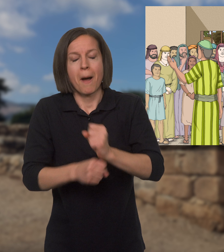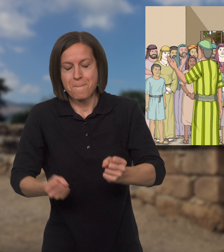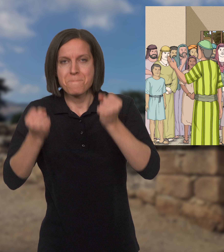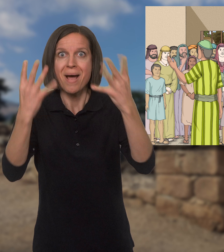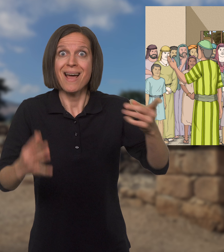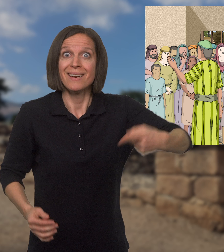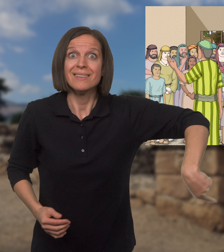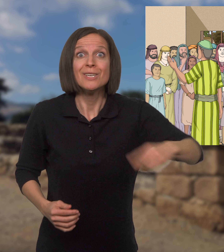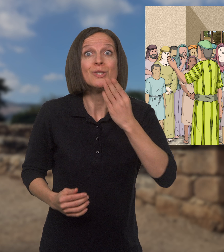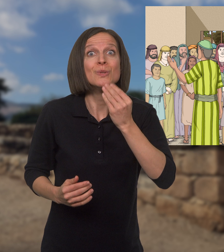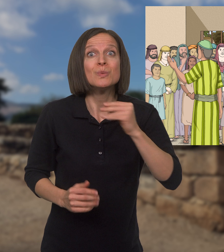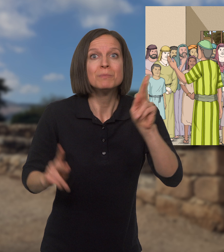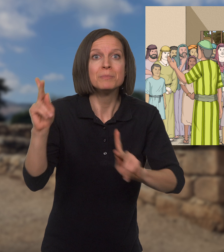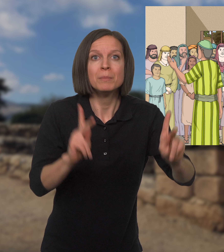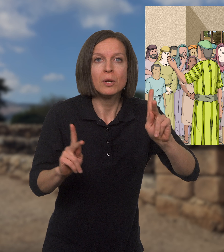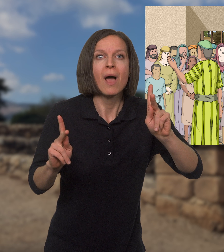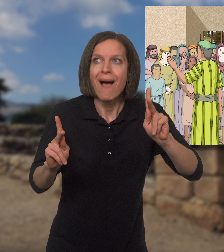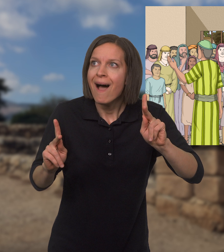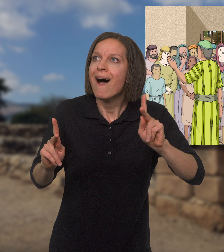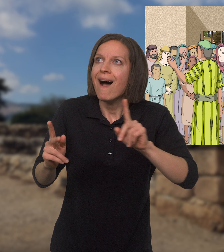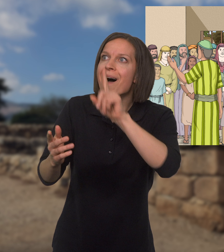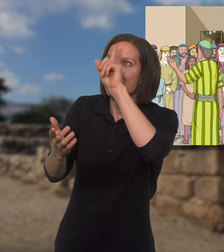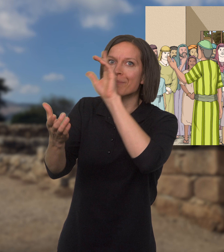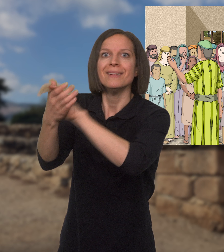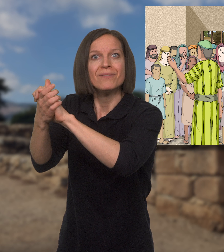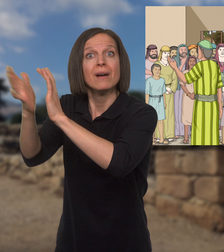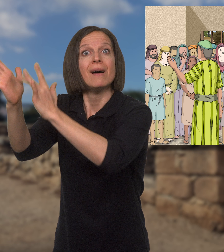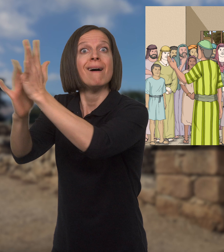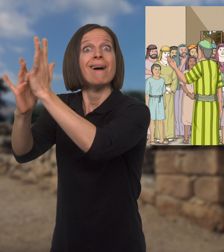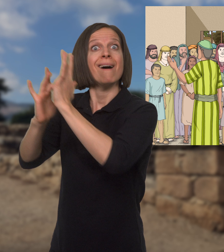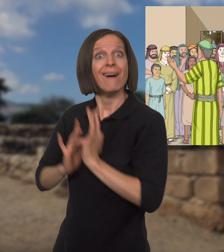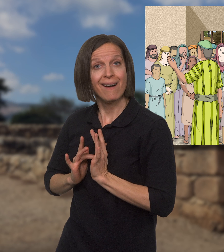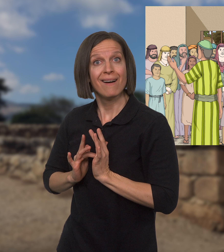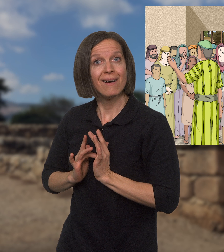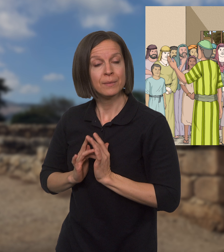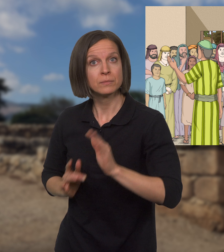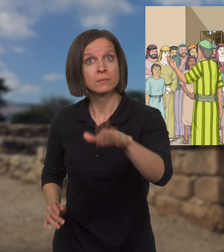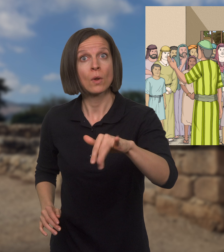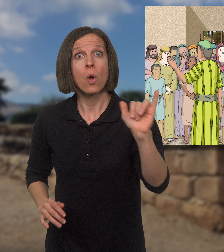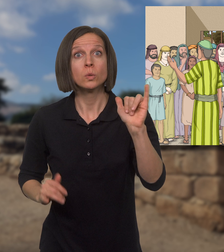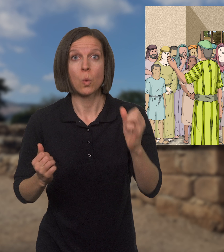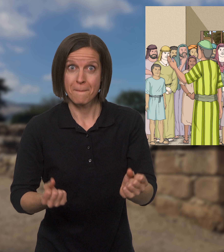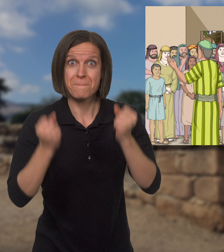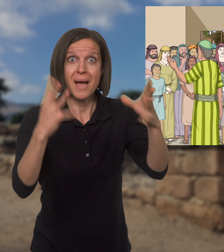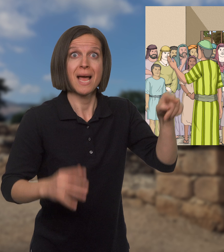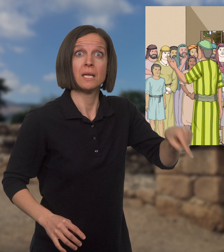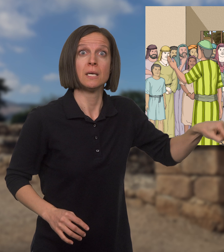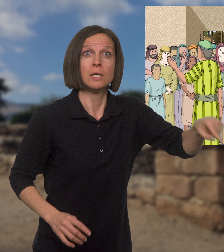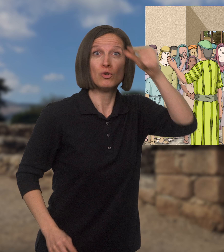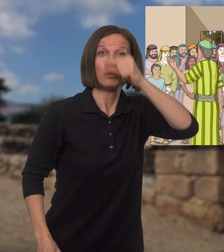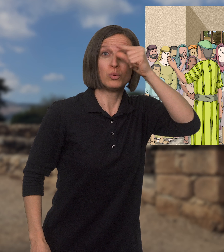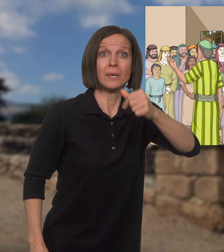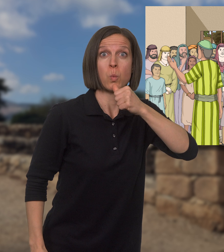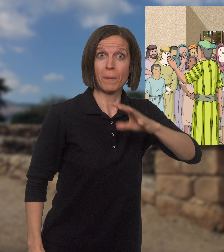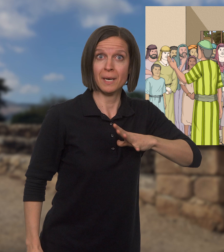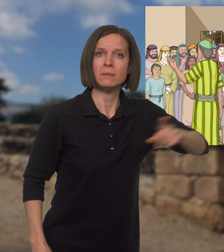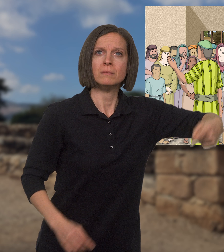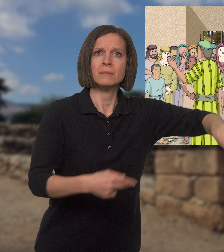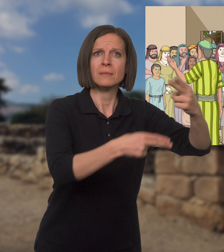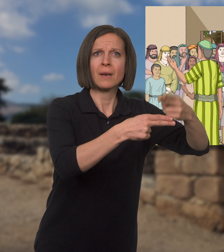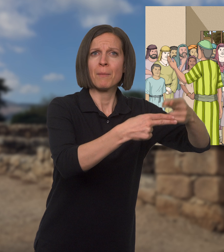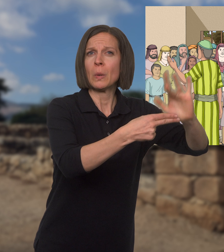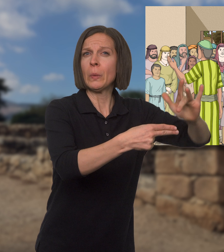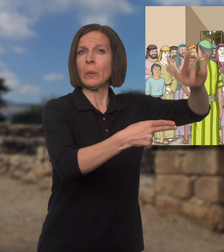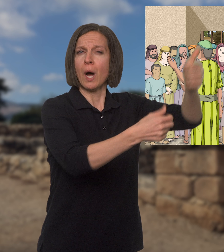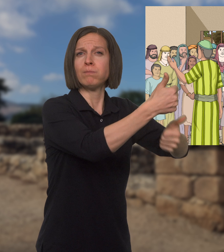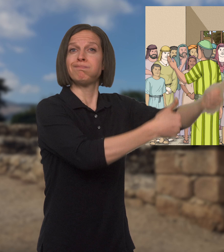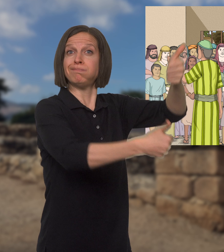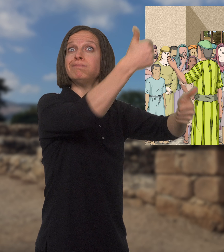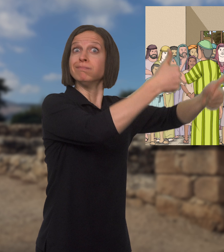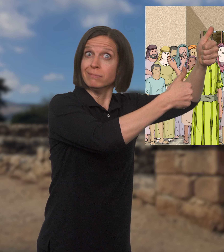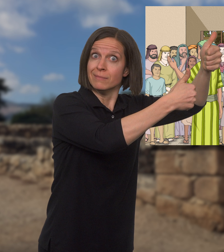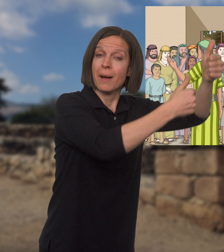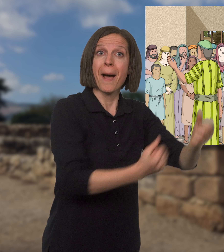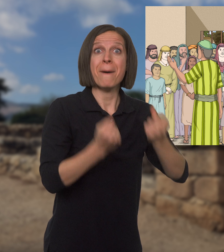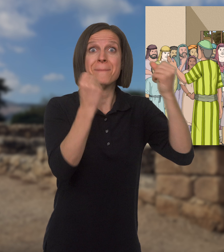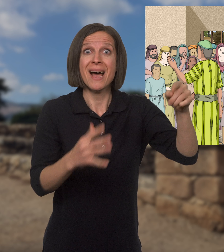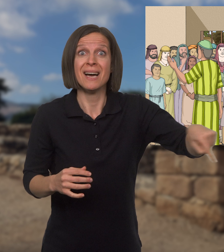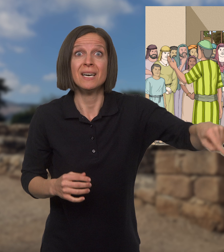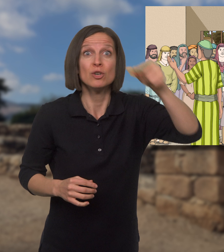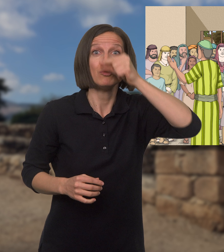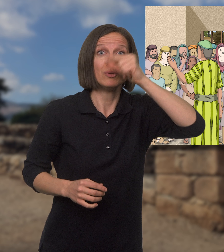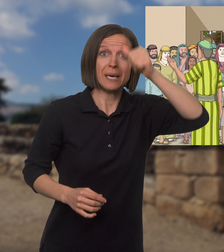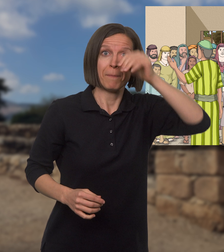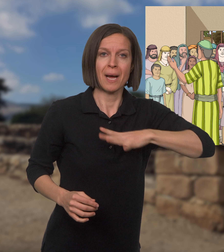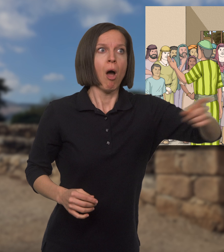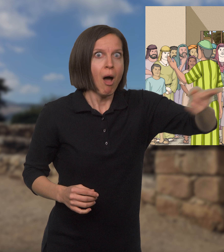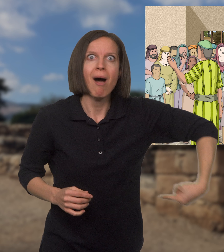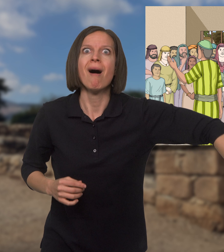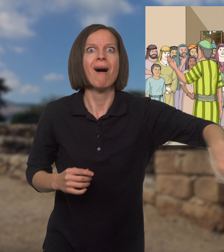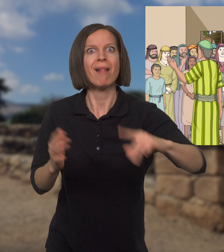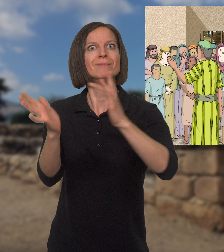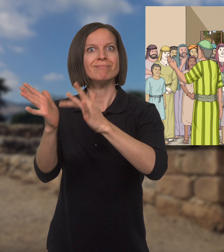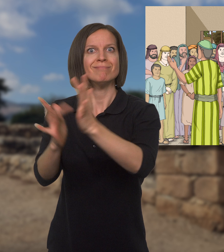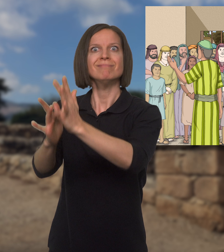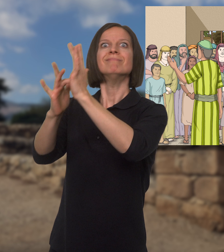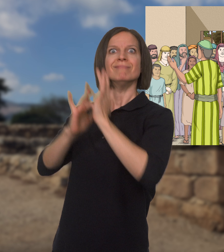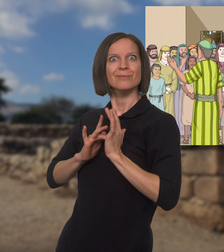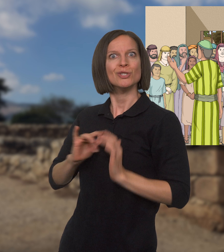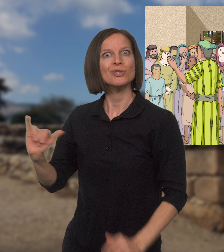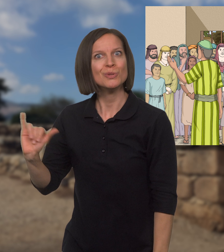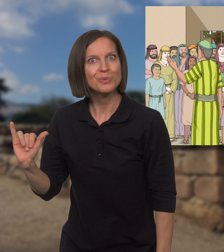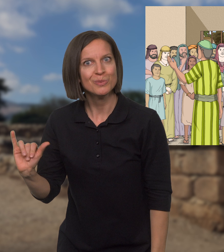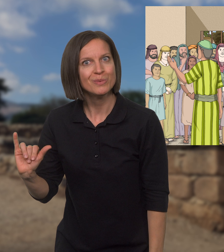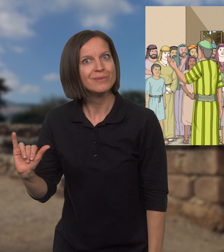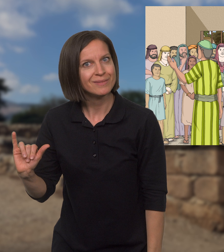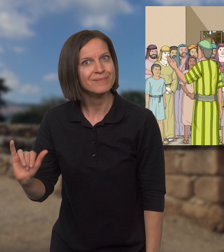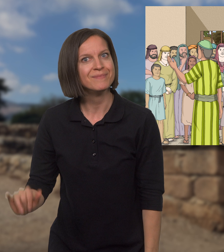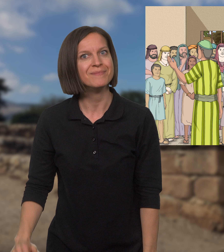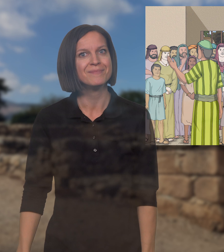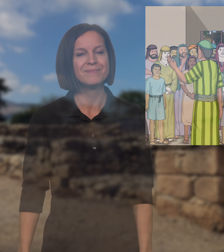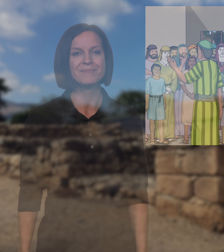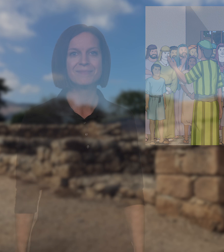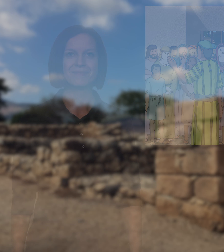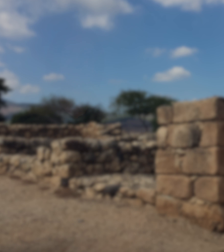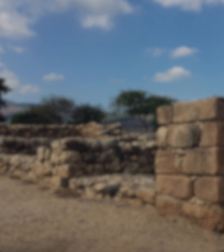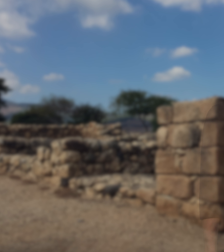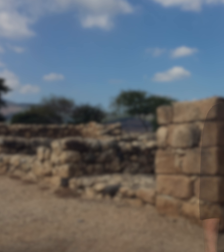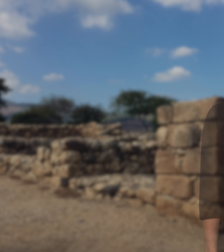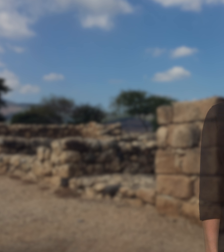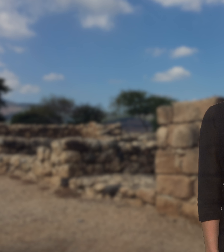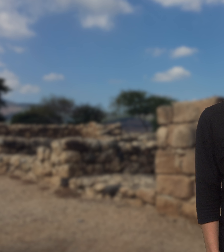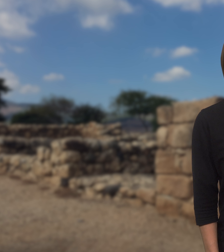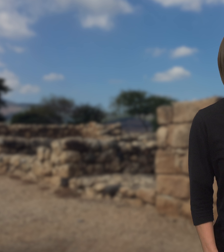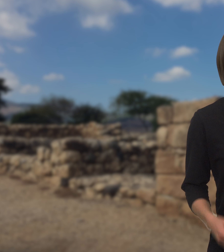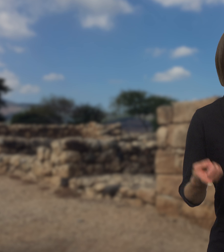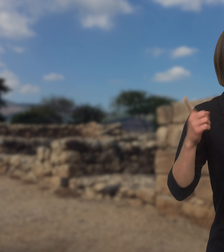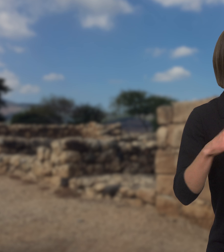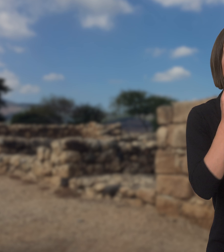As a result, many of them believed, along with quite a few prominent Greek women and men.